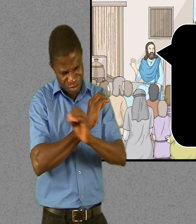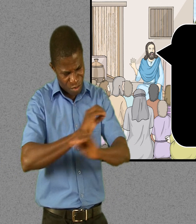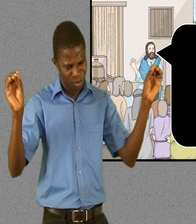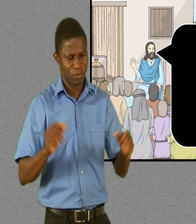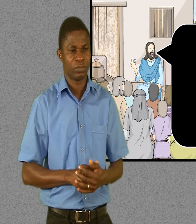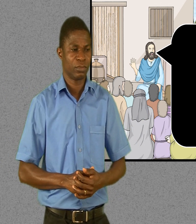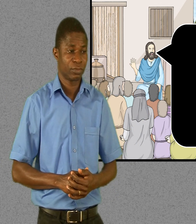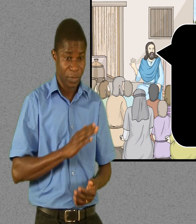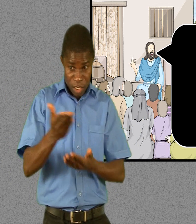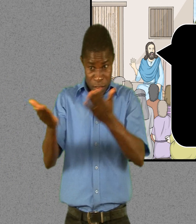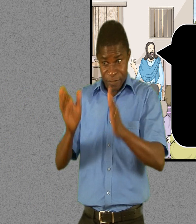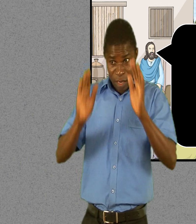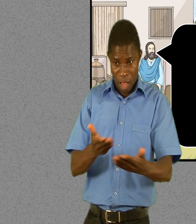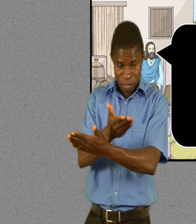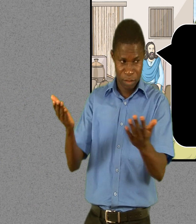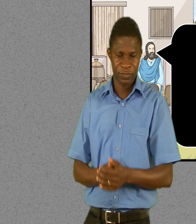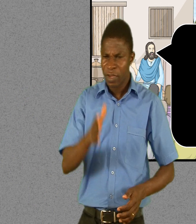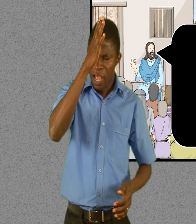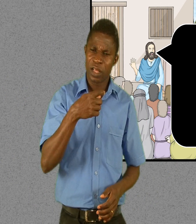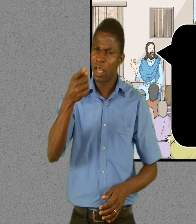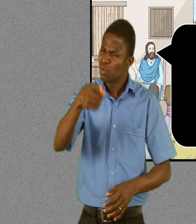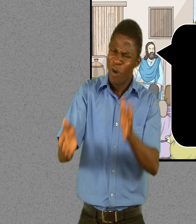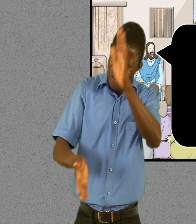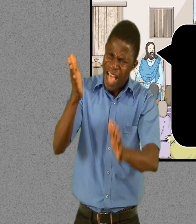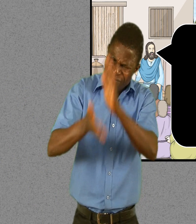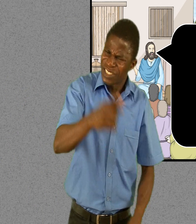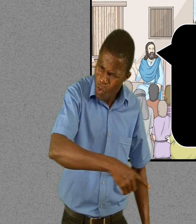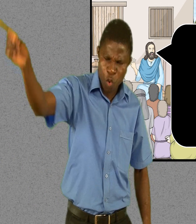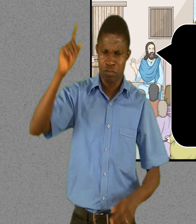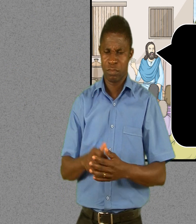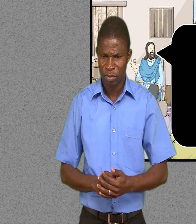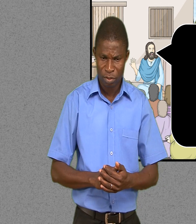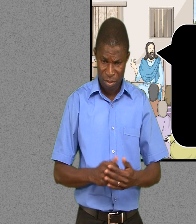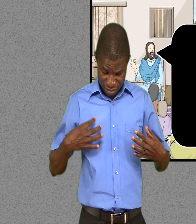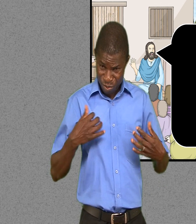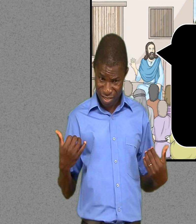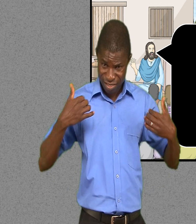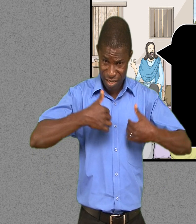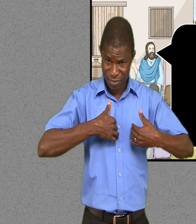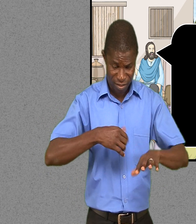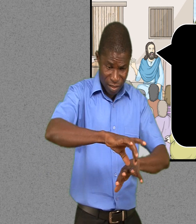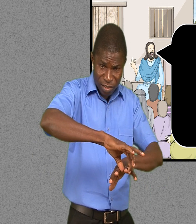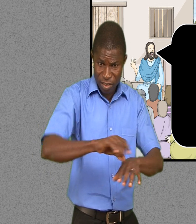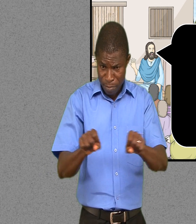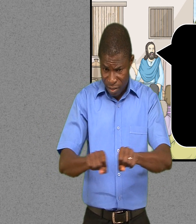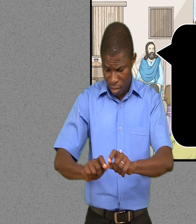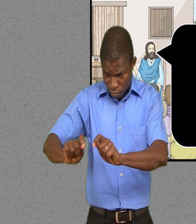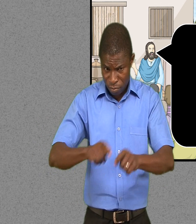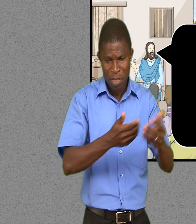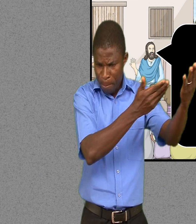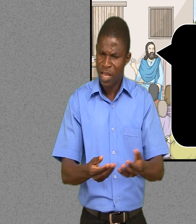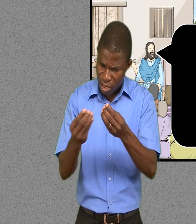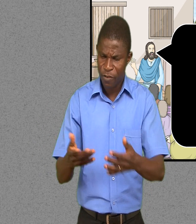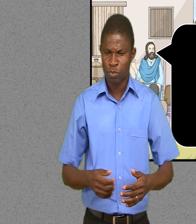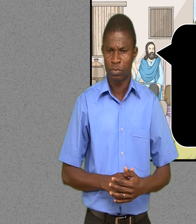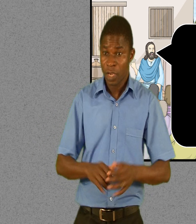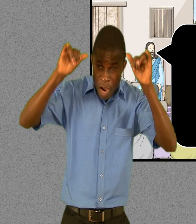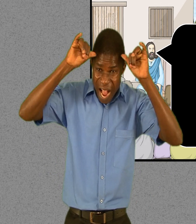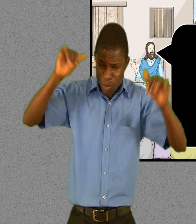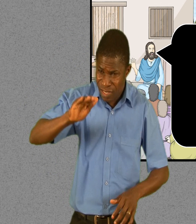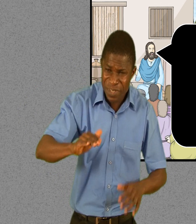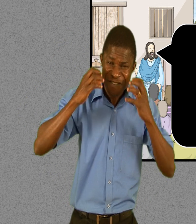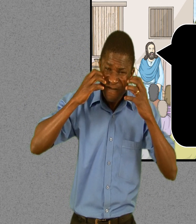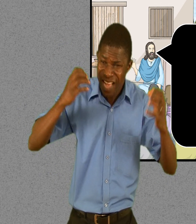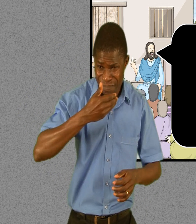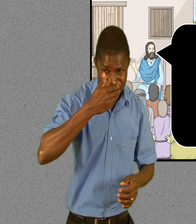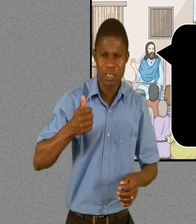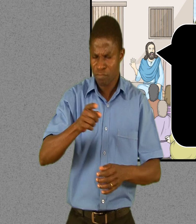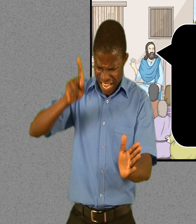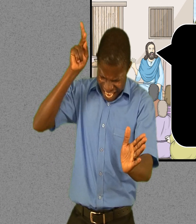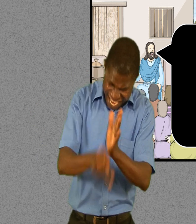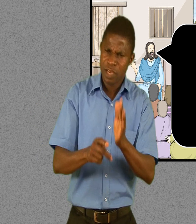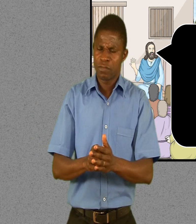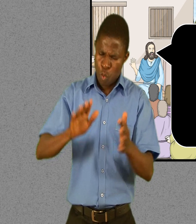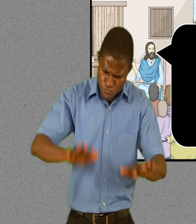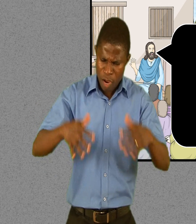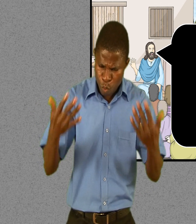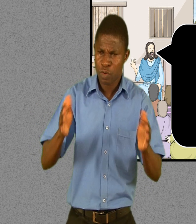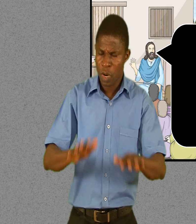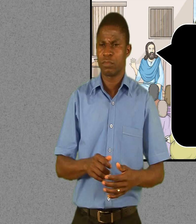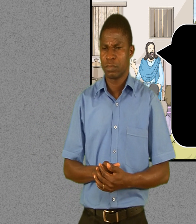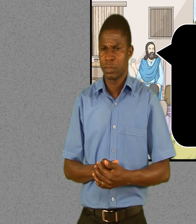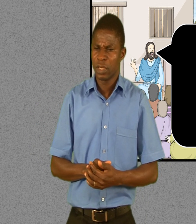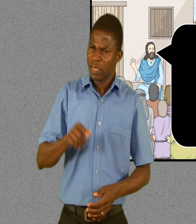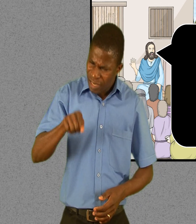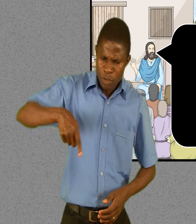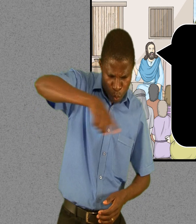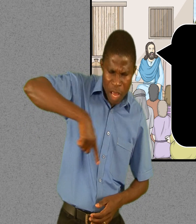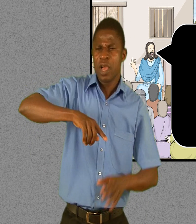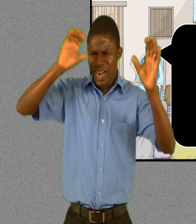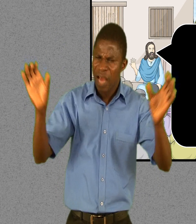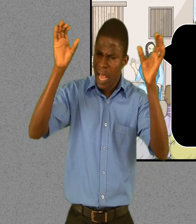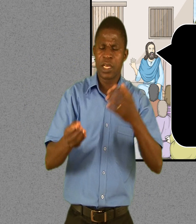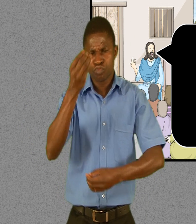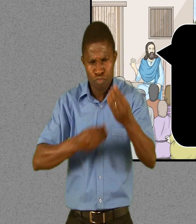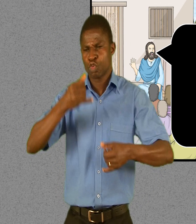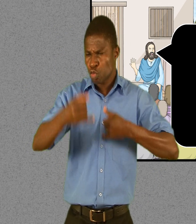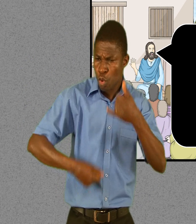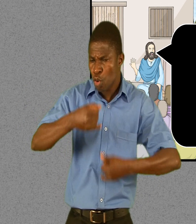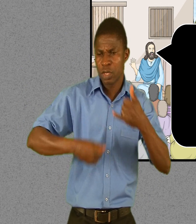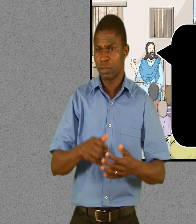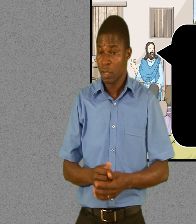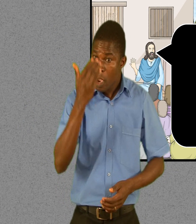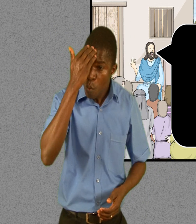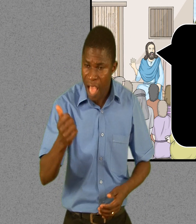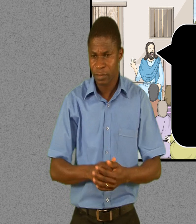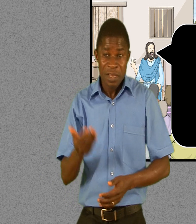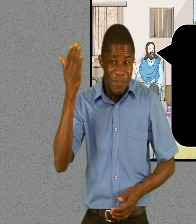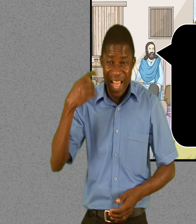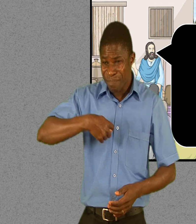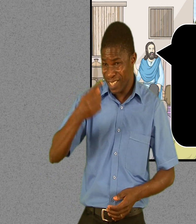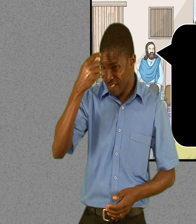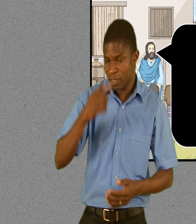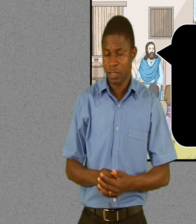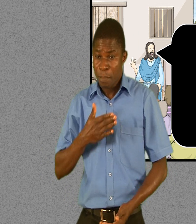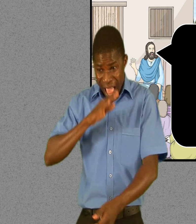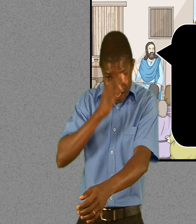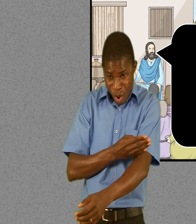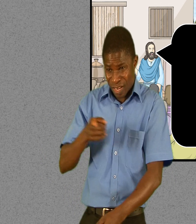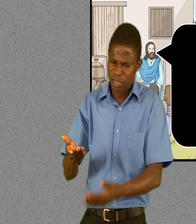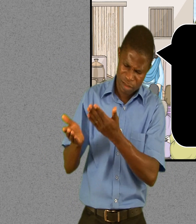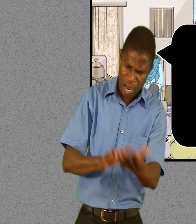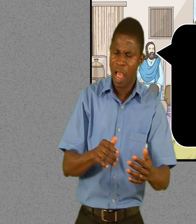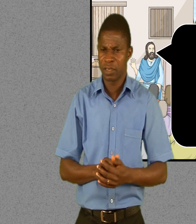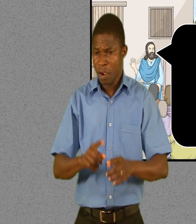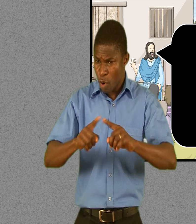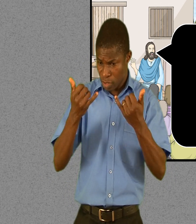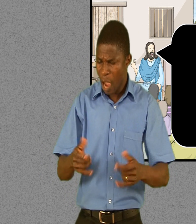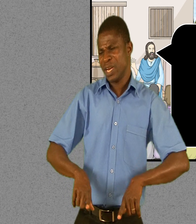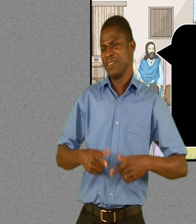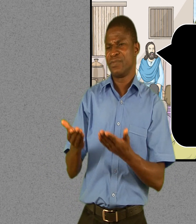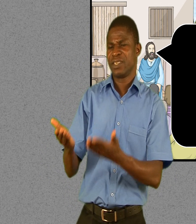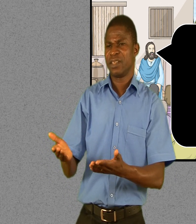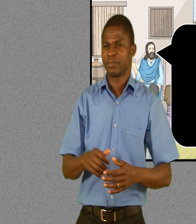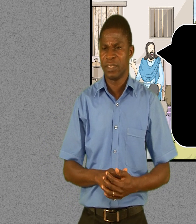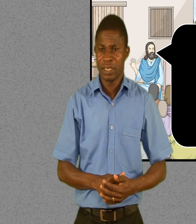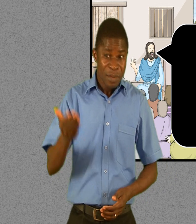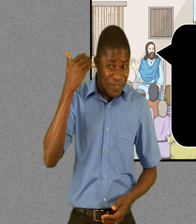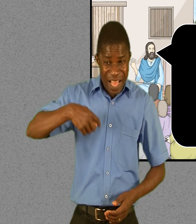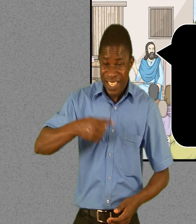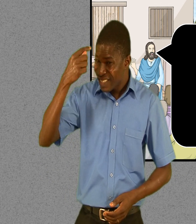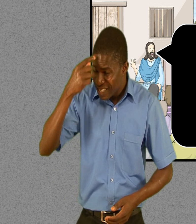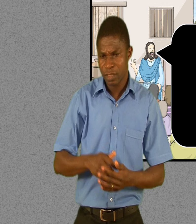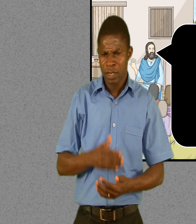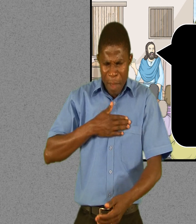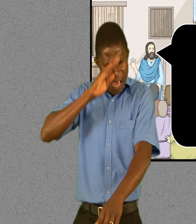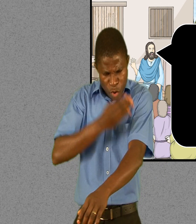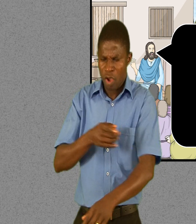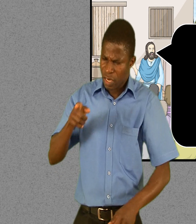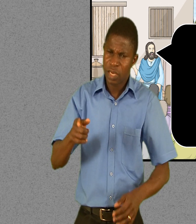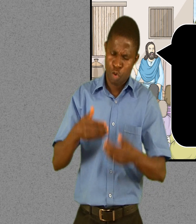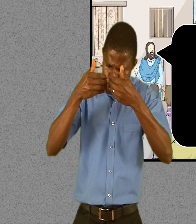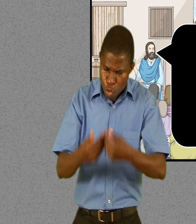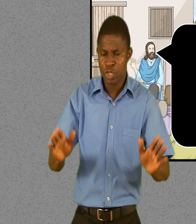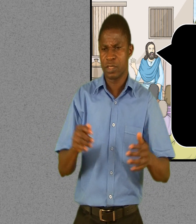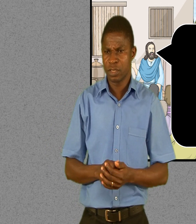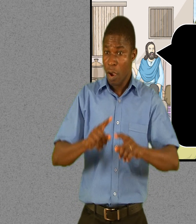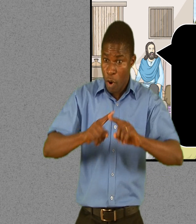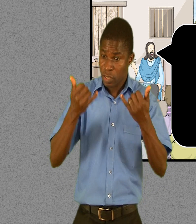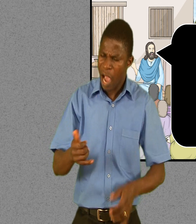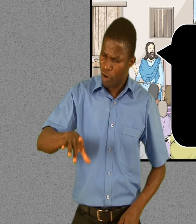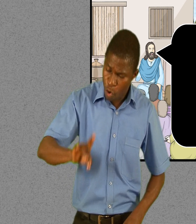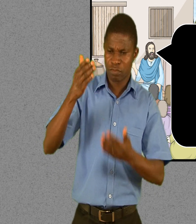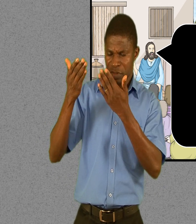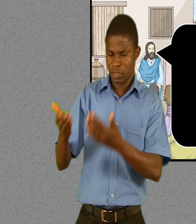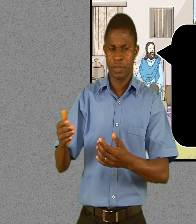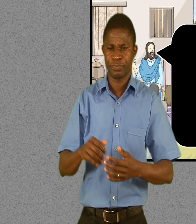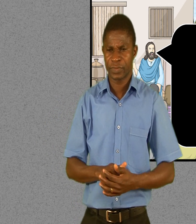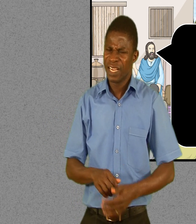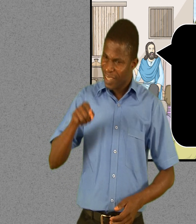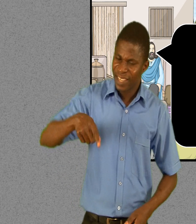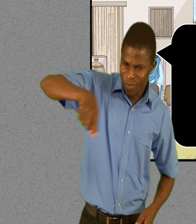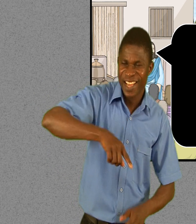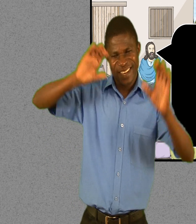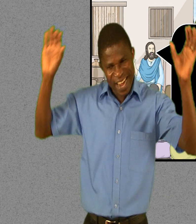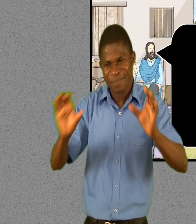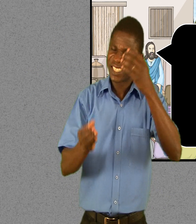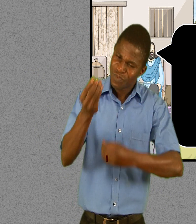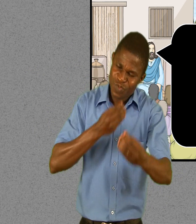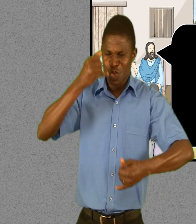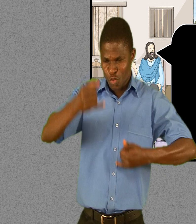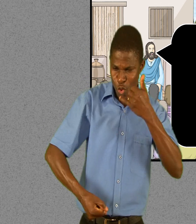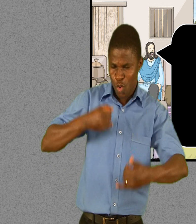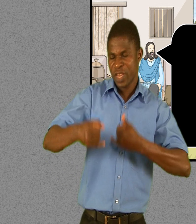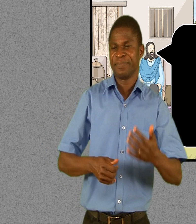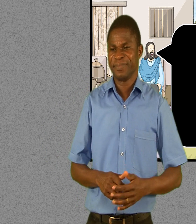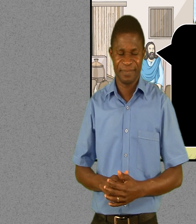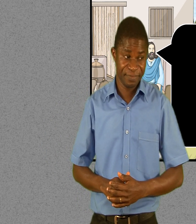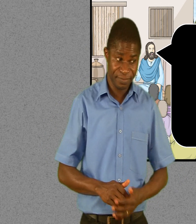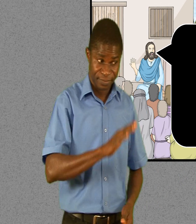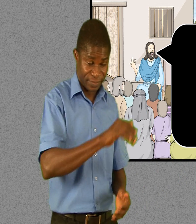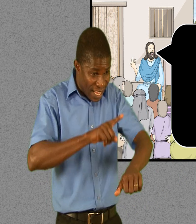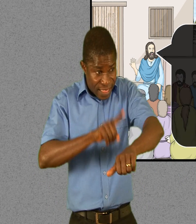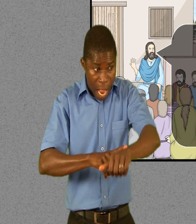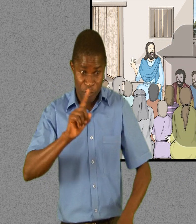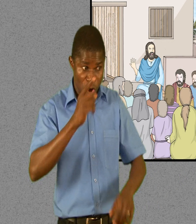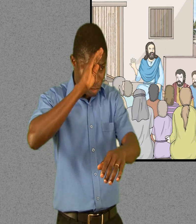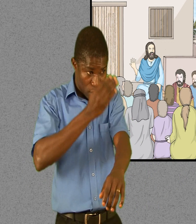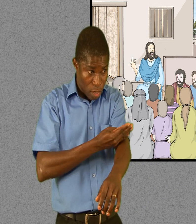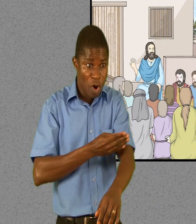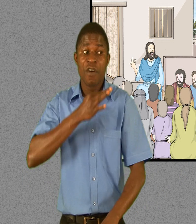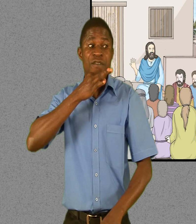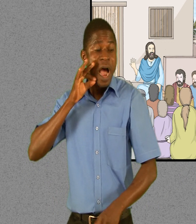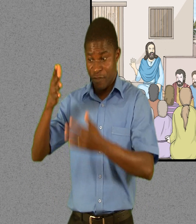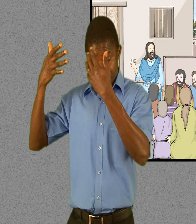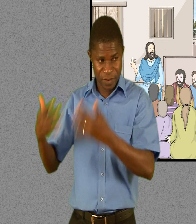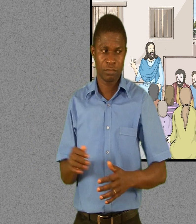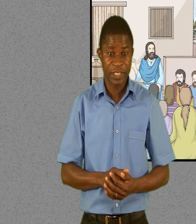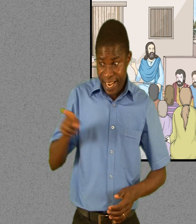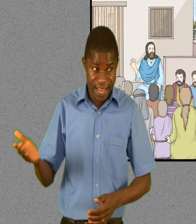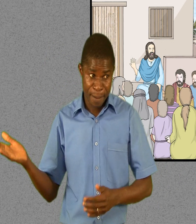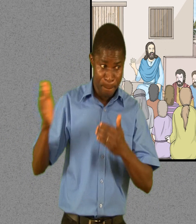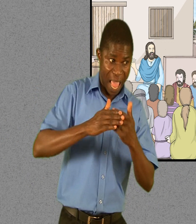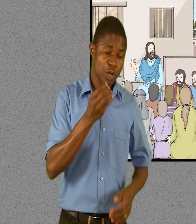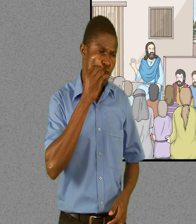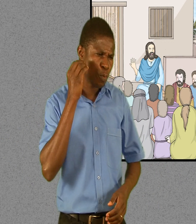But the father said to his servants, ‘Quick! Bring the best robe and put it on him. Put a ring on his finger and sandals on his feet. Bring the fattened calf and kill it. Let us feast and celebrate. For this son of mine was dead and is alive again!